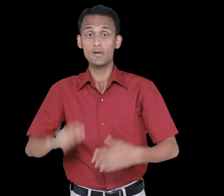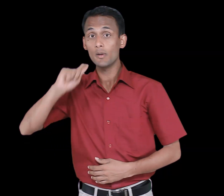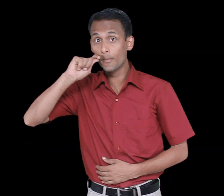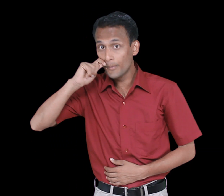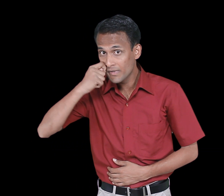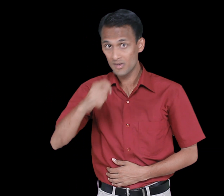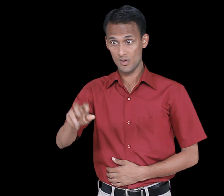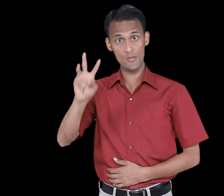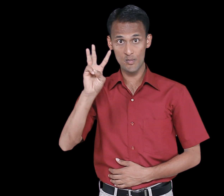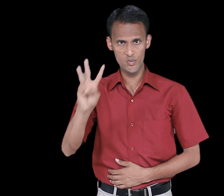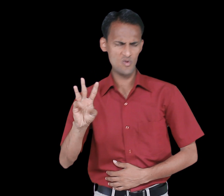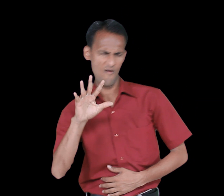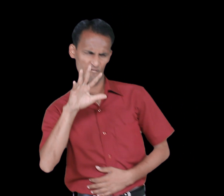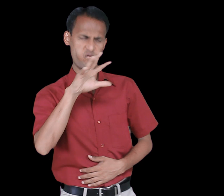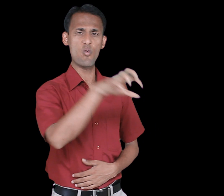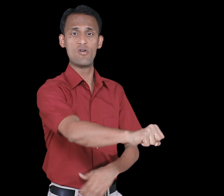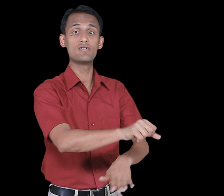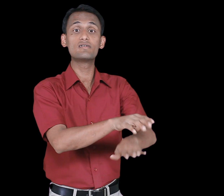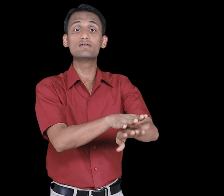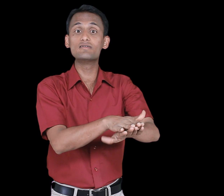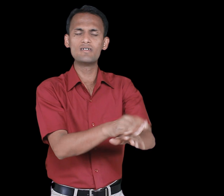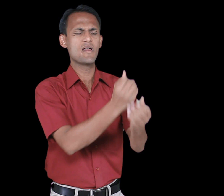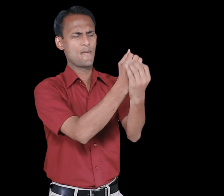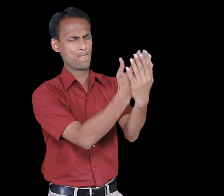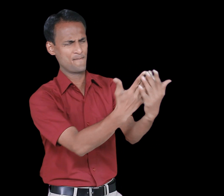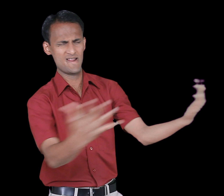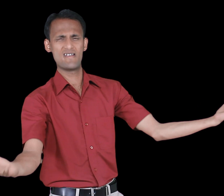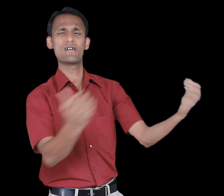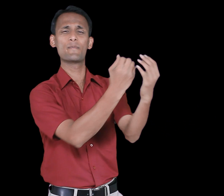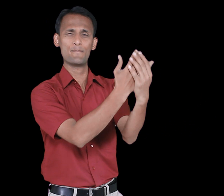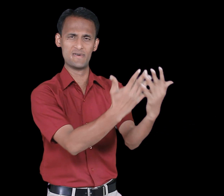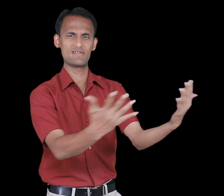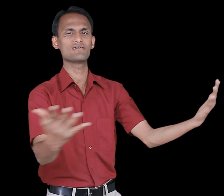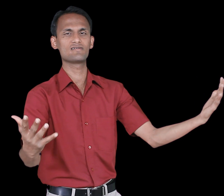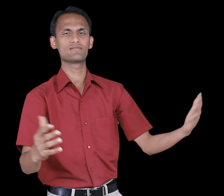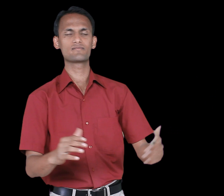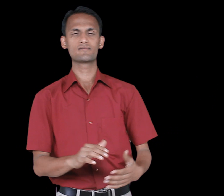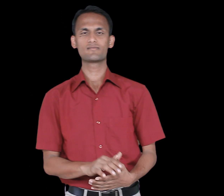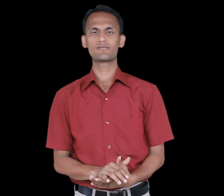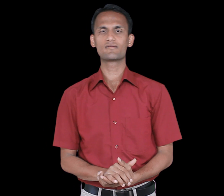Three men catch many fish